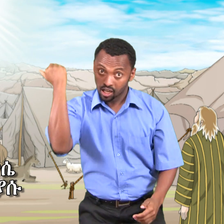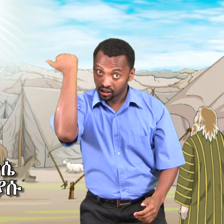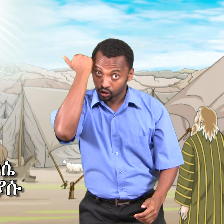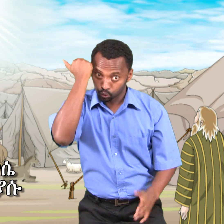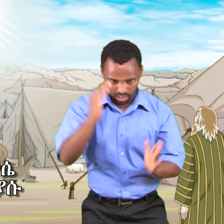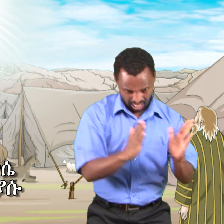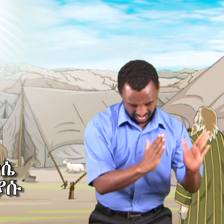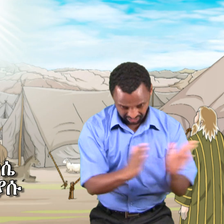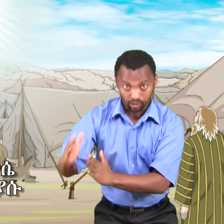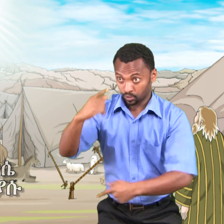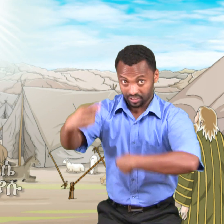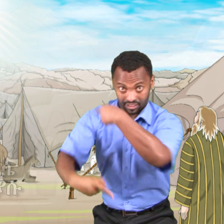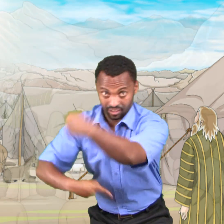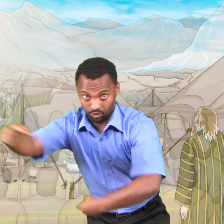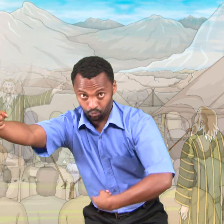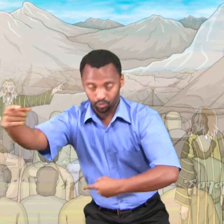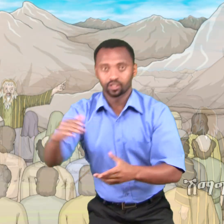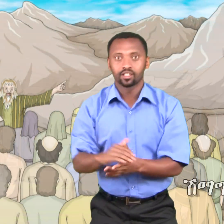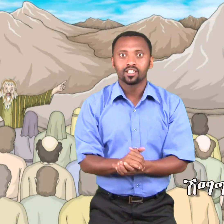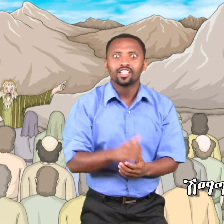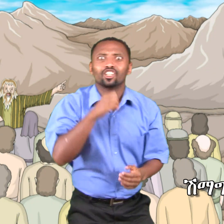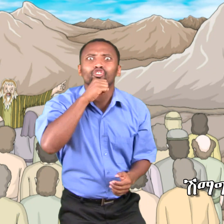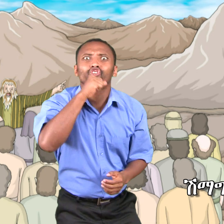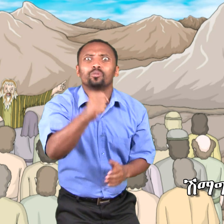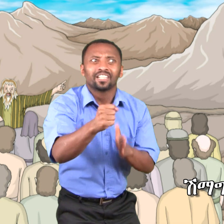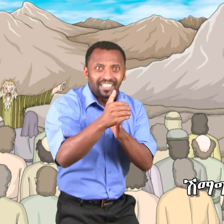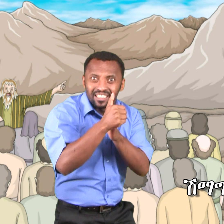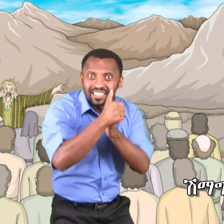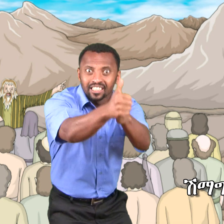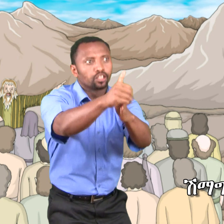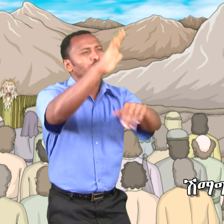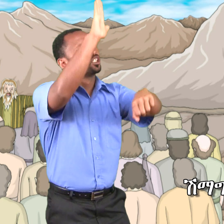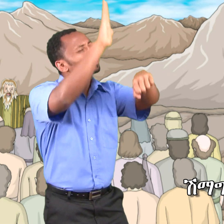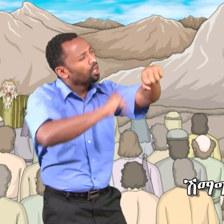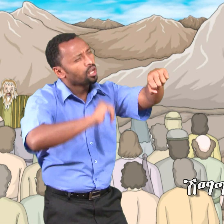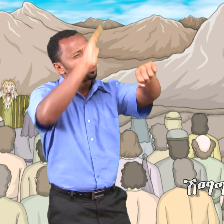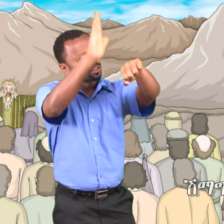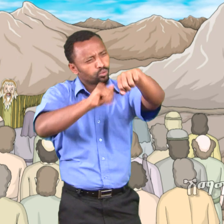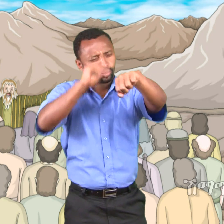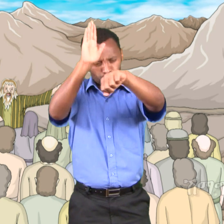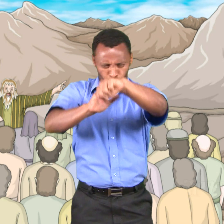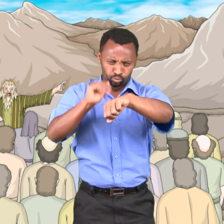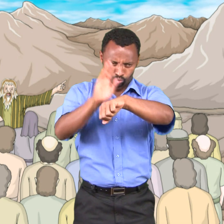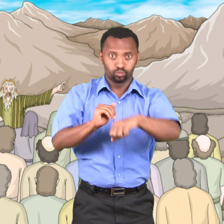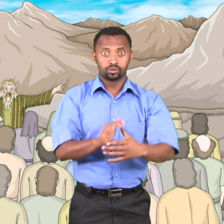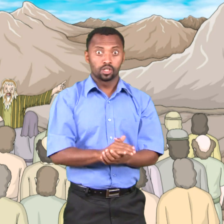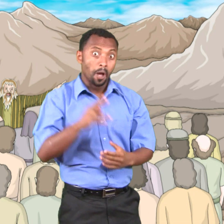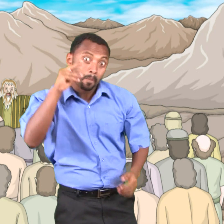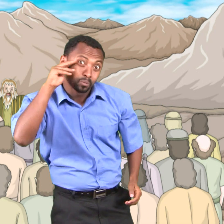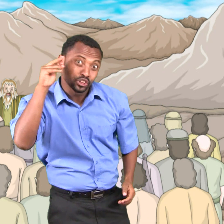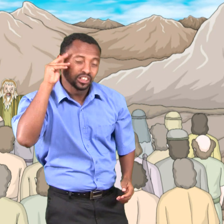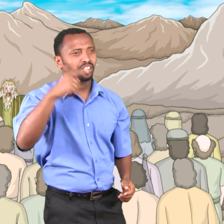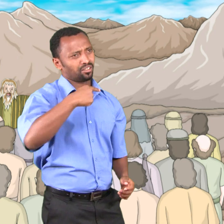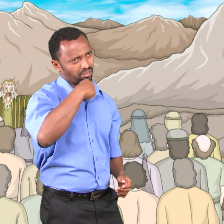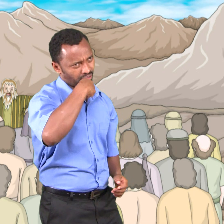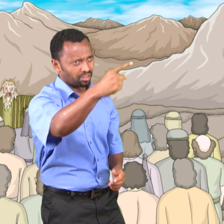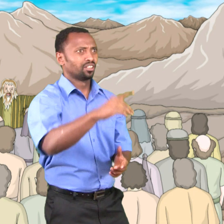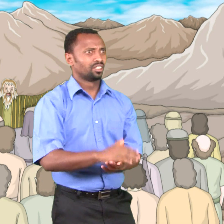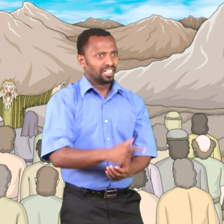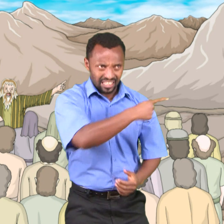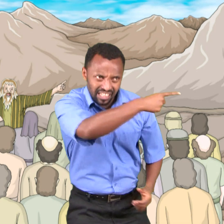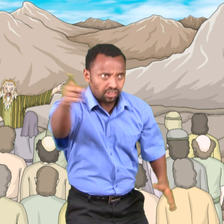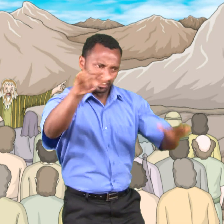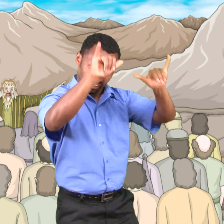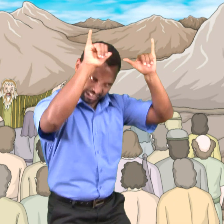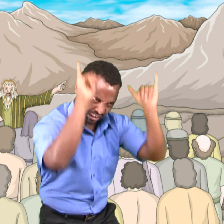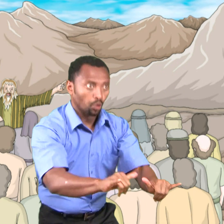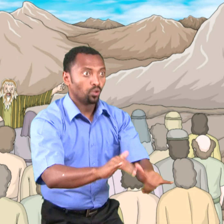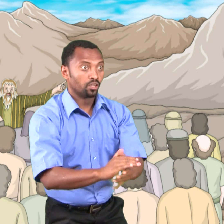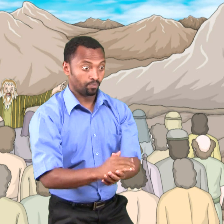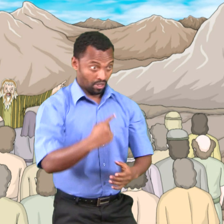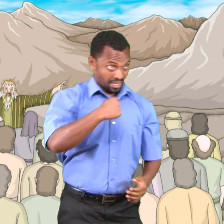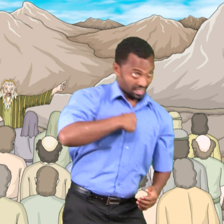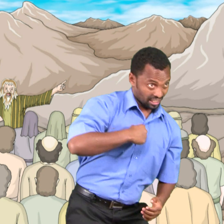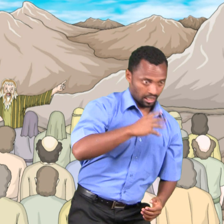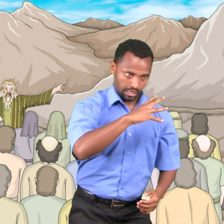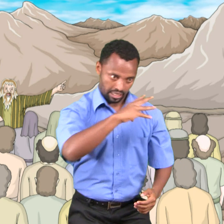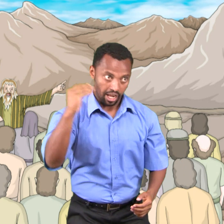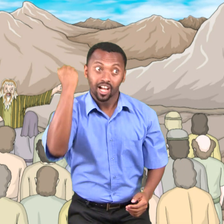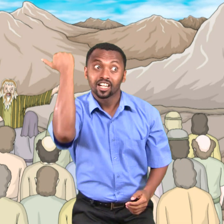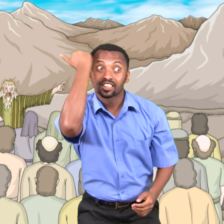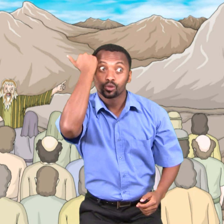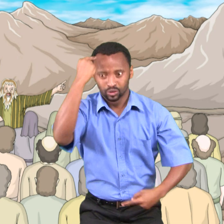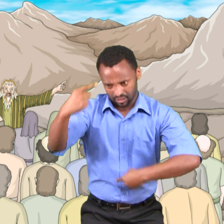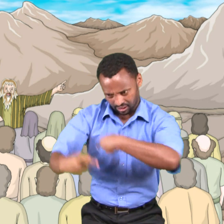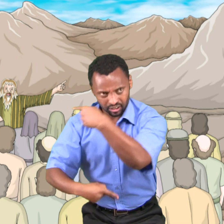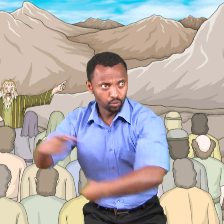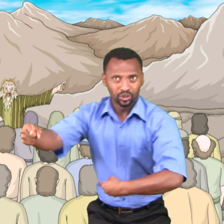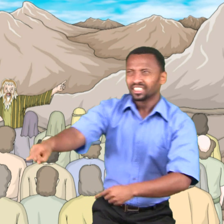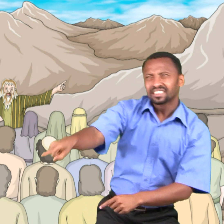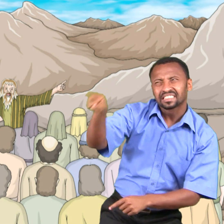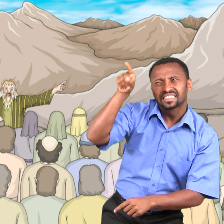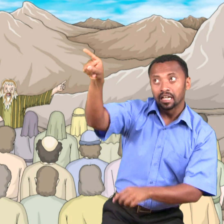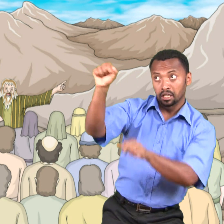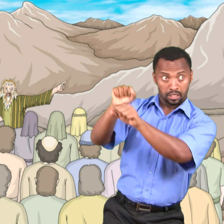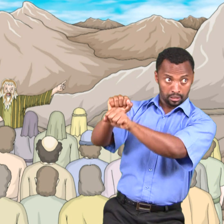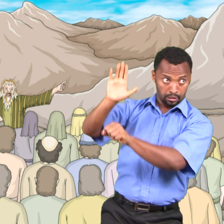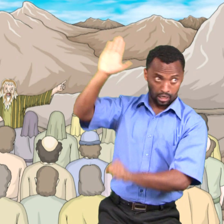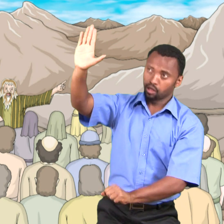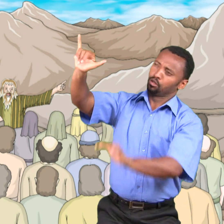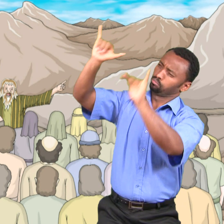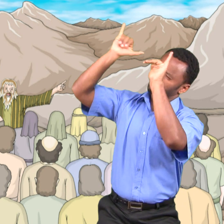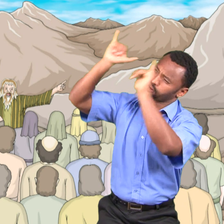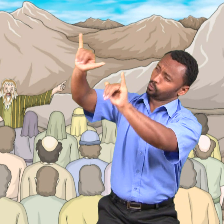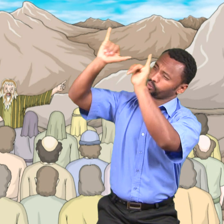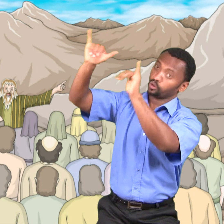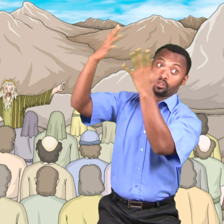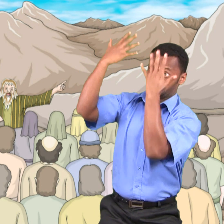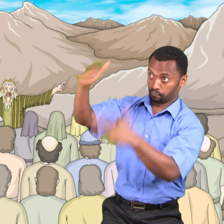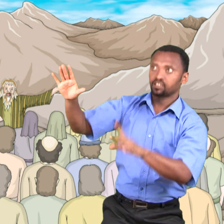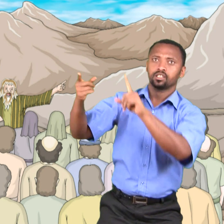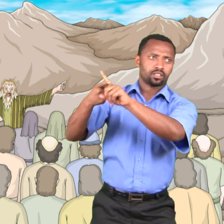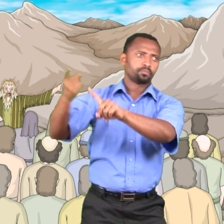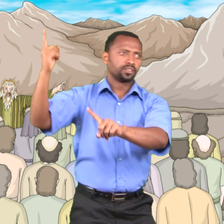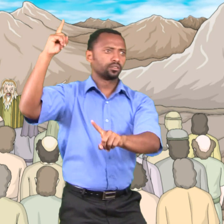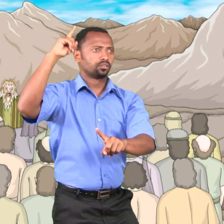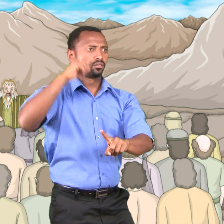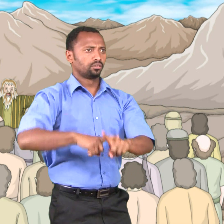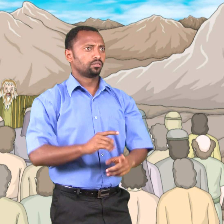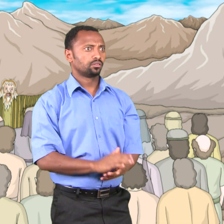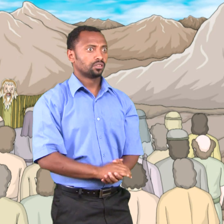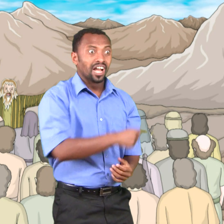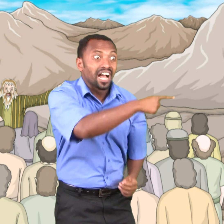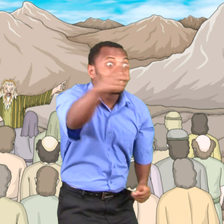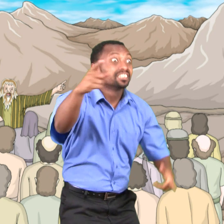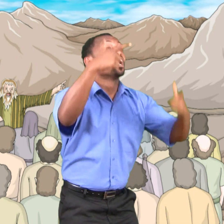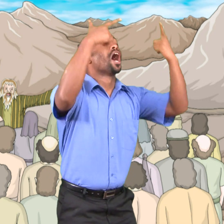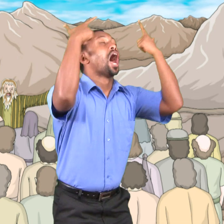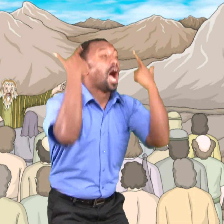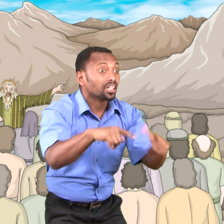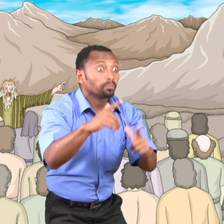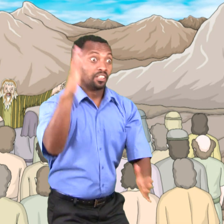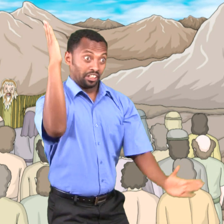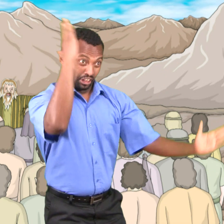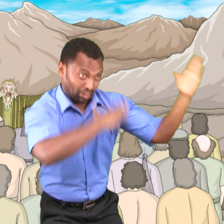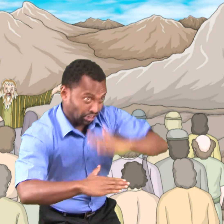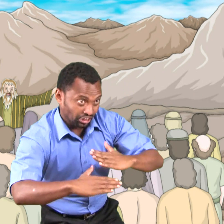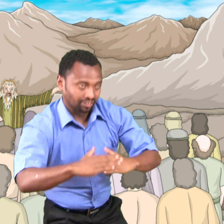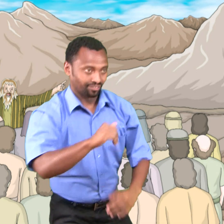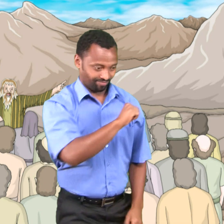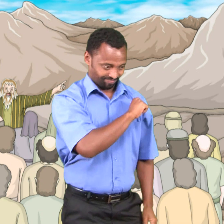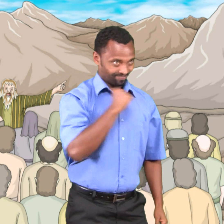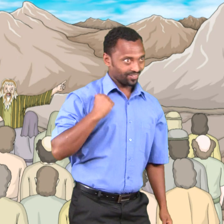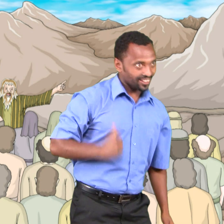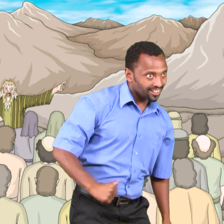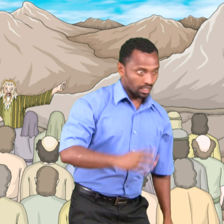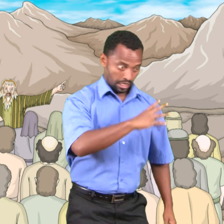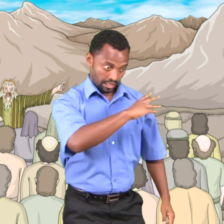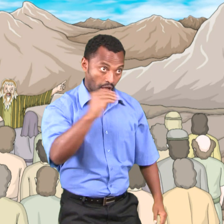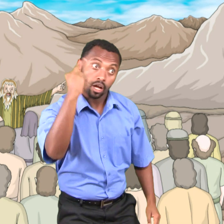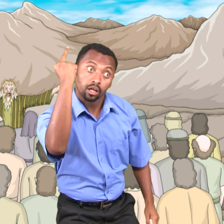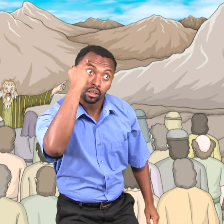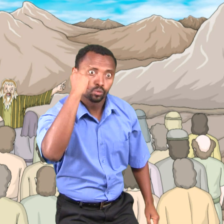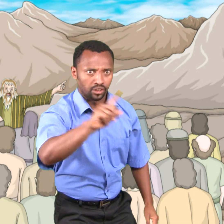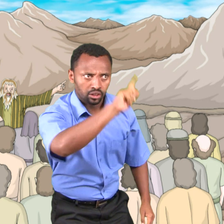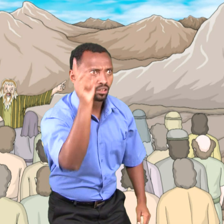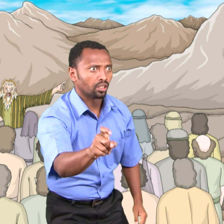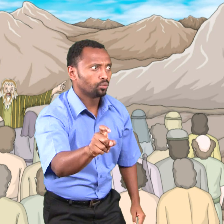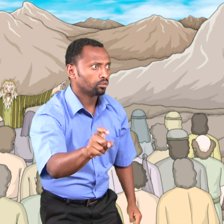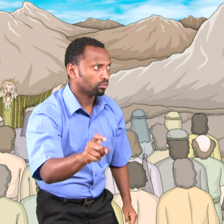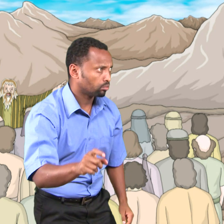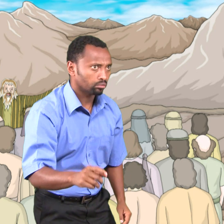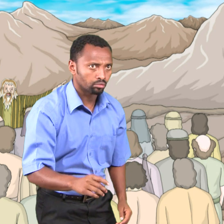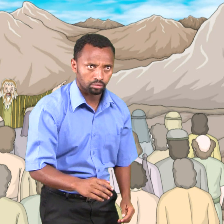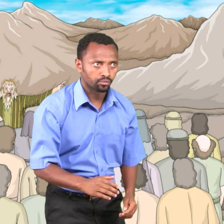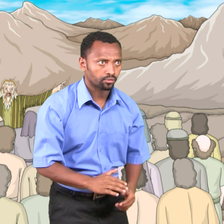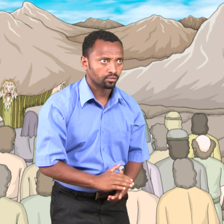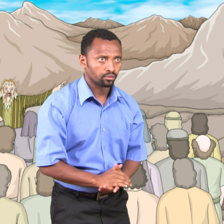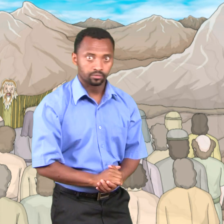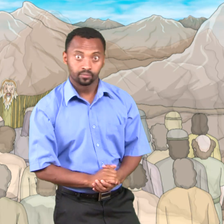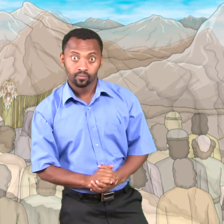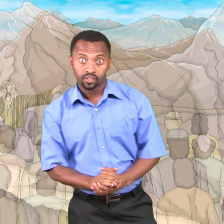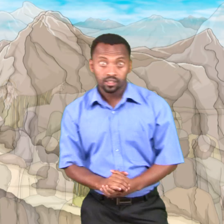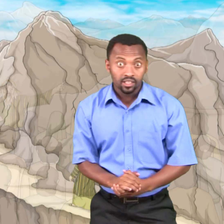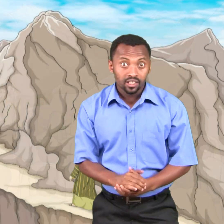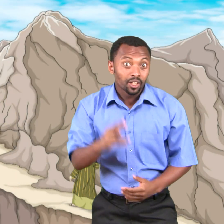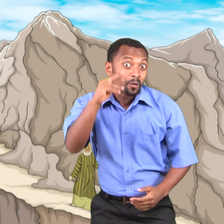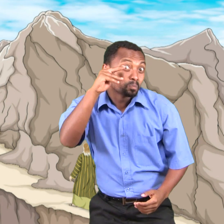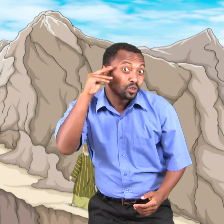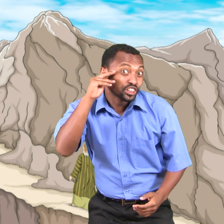And he said to the elders, “Wait here for us until we return to you. Aaron and Hur are here with you. Whoever has a dispute can go to them.”